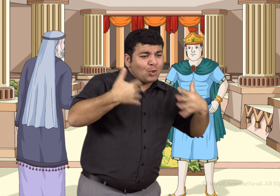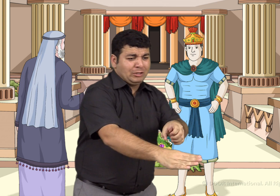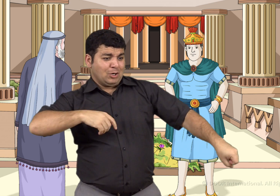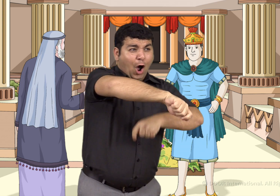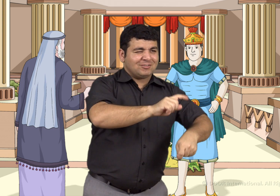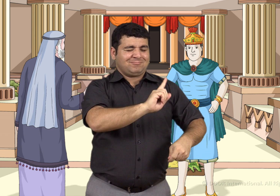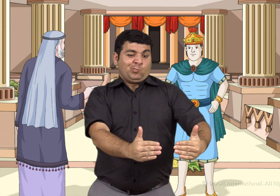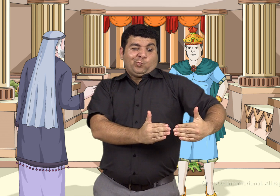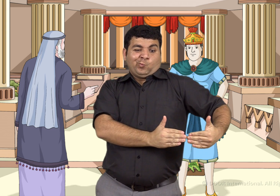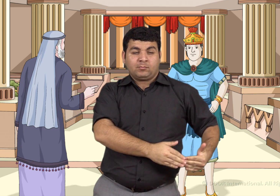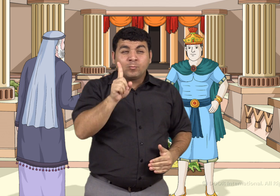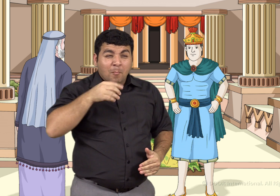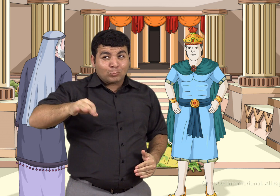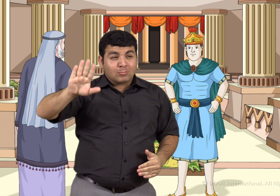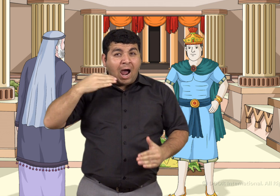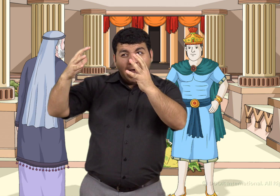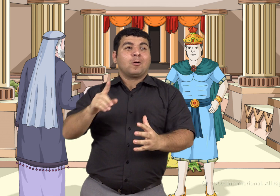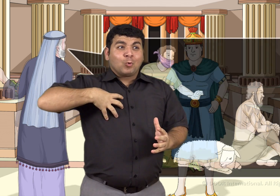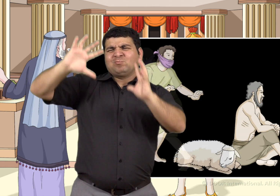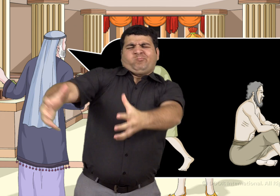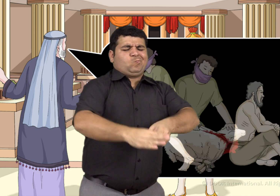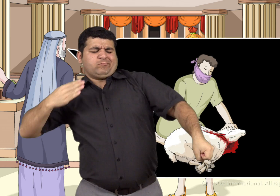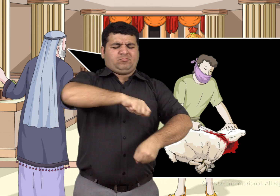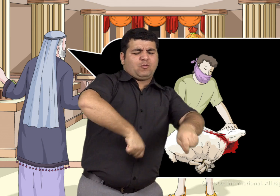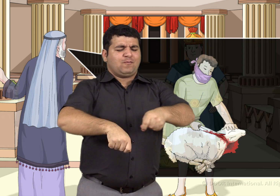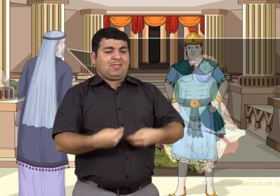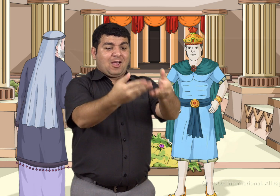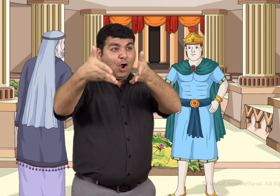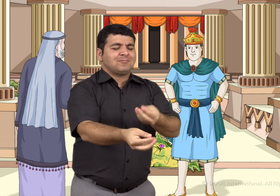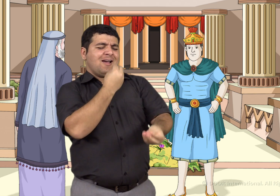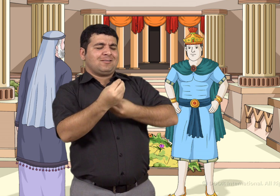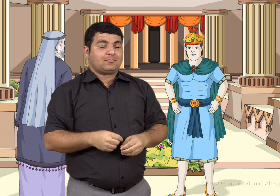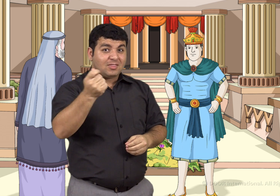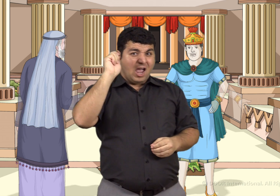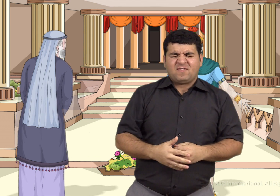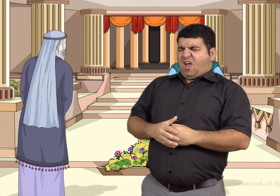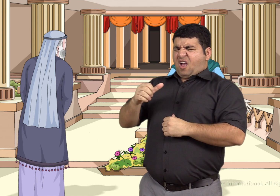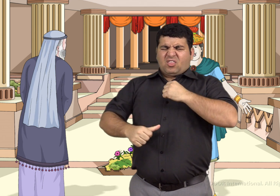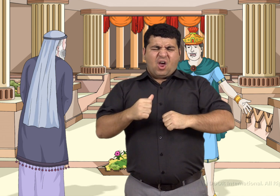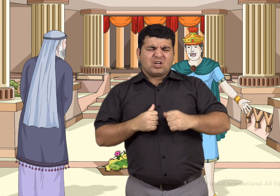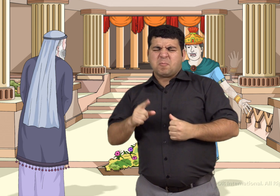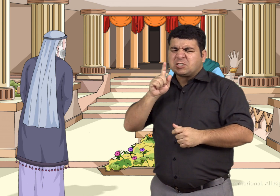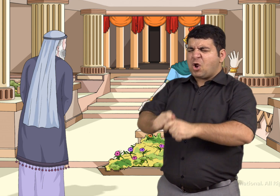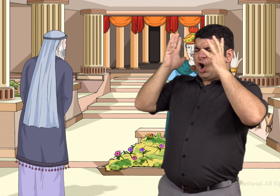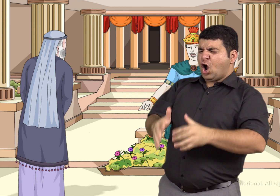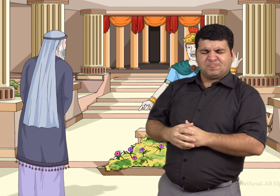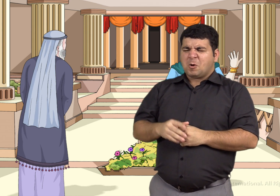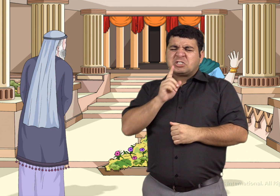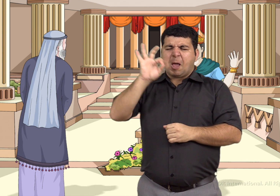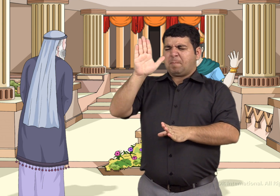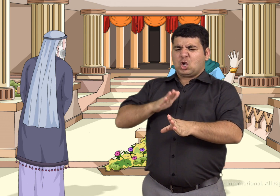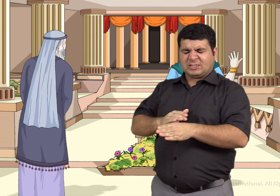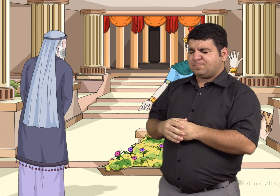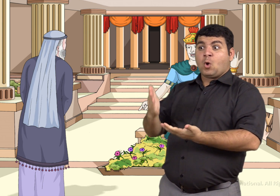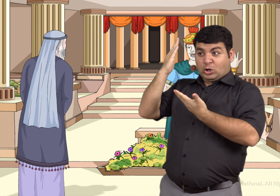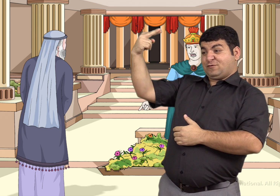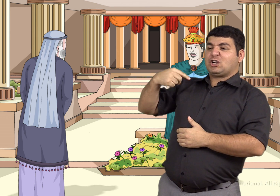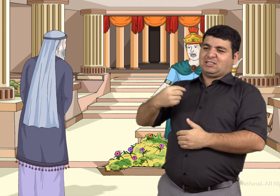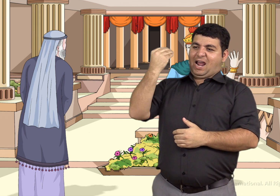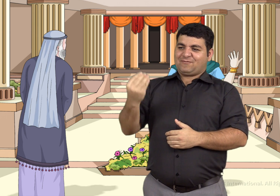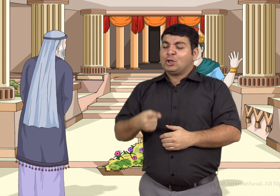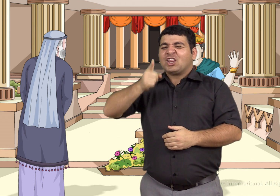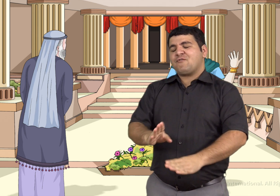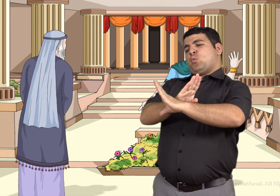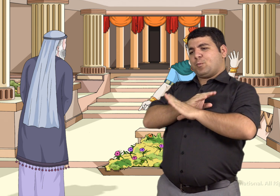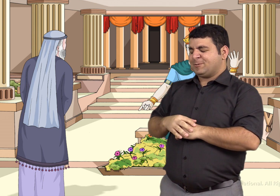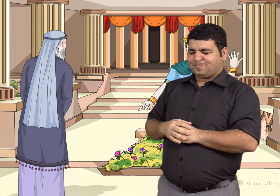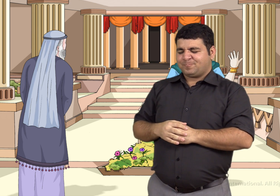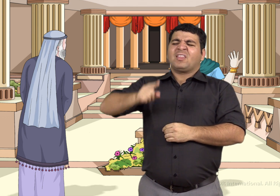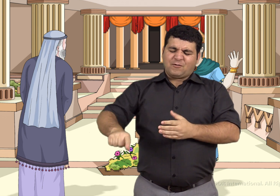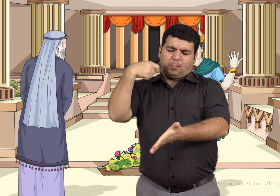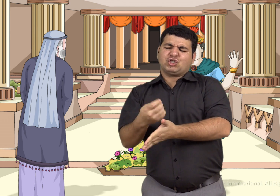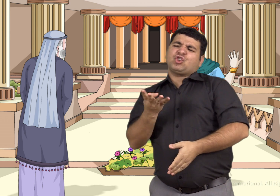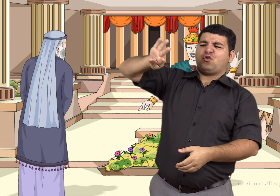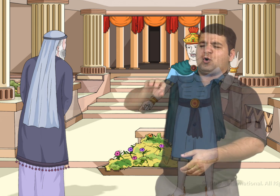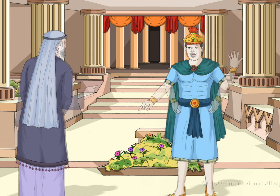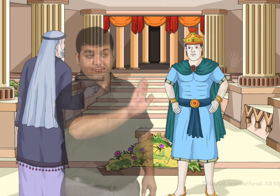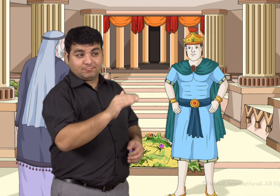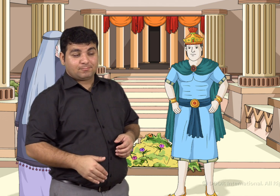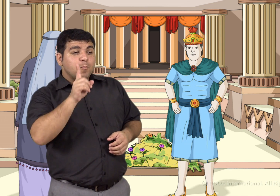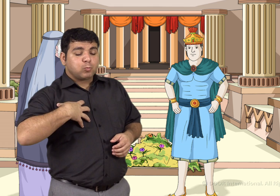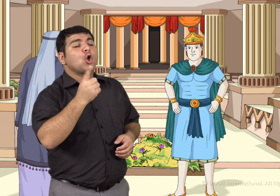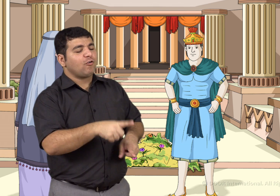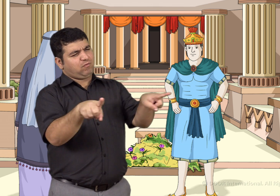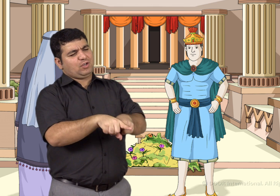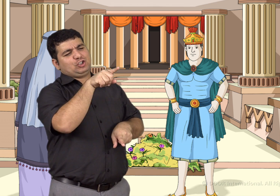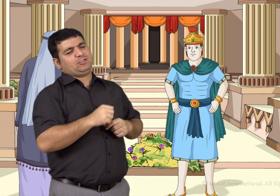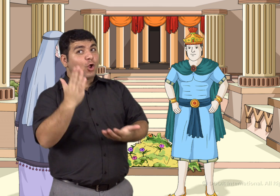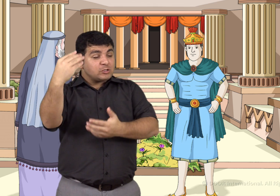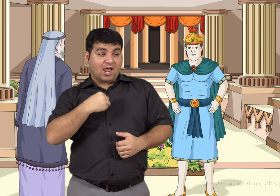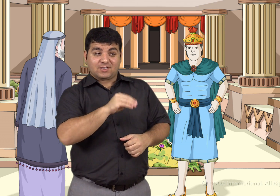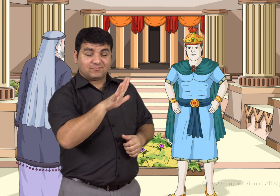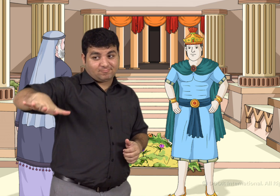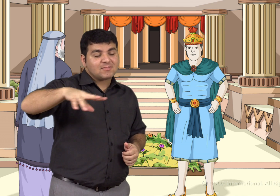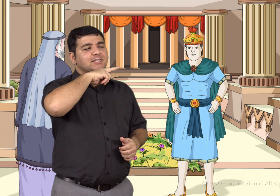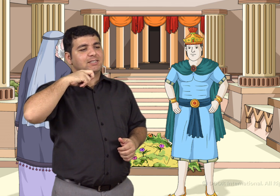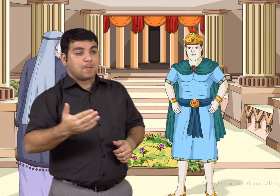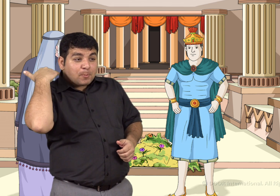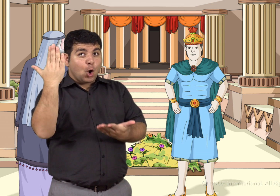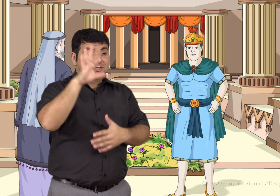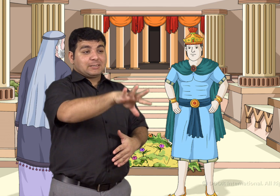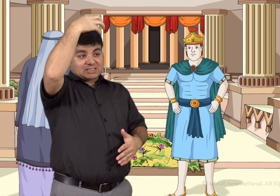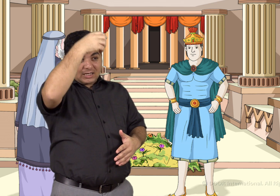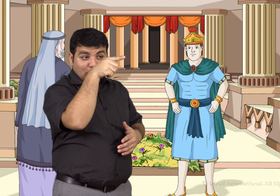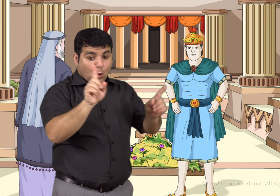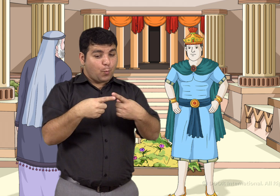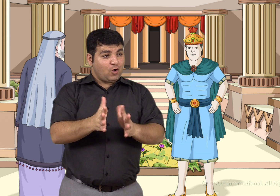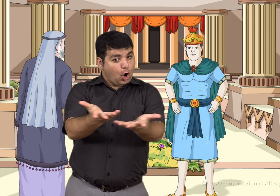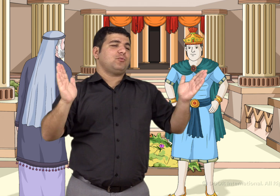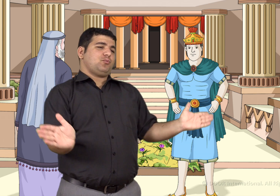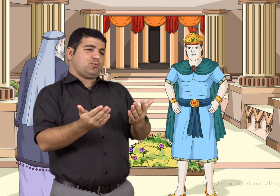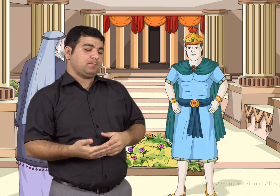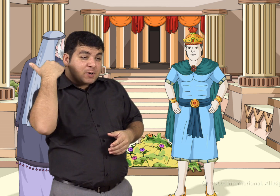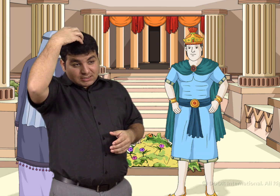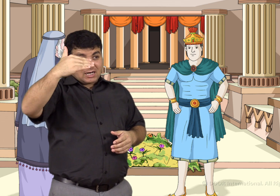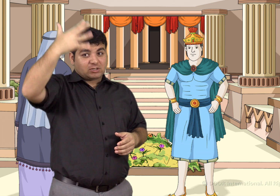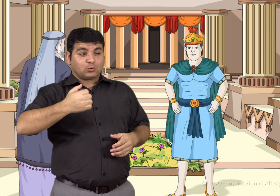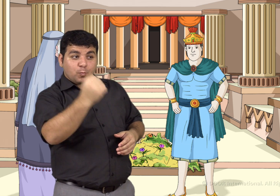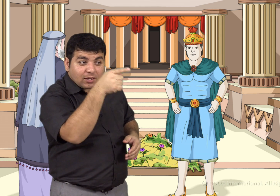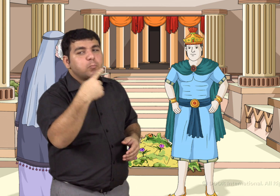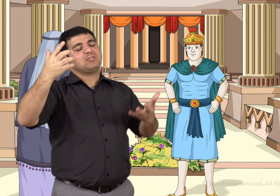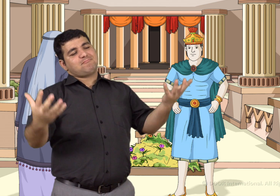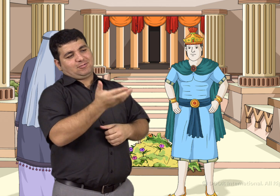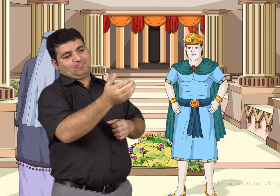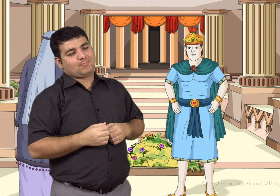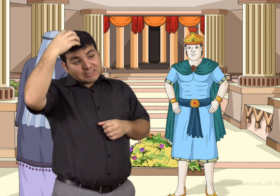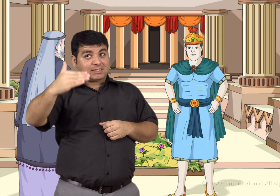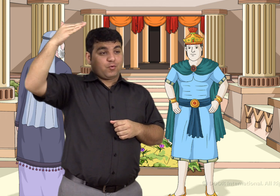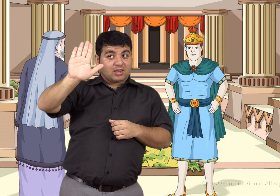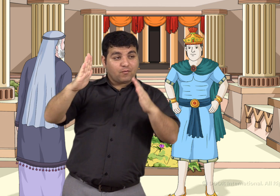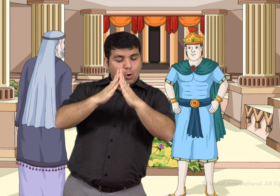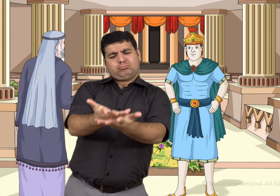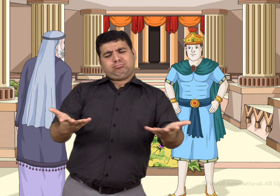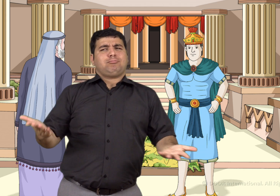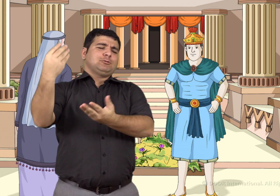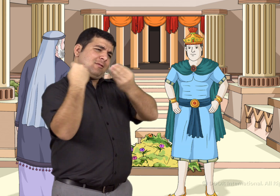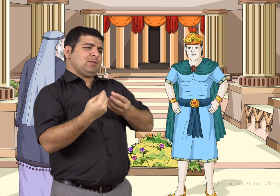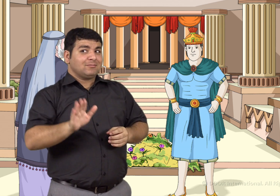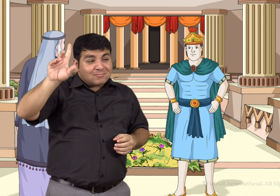Instead, he took the poor man’s lamb and prepared it for his guest.” David burned with anger against the man and said to Nathan: “As surely as the LORD lives, the man who did this deserves to die! Because he has done this thing and has shown no pity, he must pay for the lamb four times over.” Then Nathan said to David, “You are that man! This is what the LORD, the God of Israel, says: ‘I anointed you king over Israel, and I delivered you from the hand of Saul.